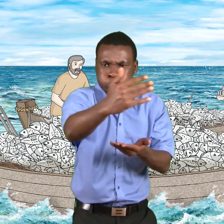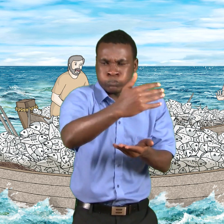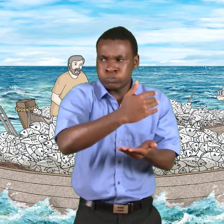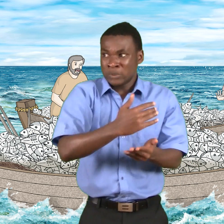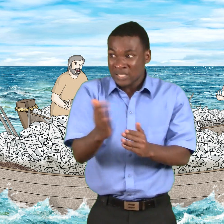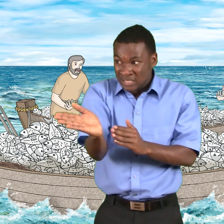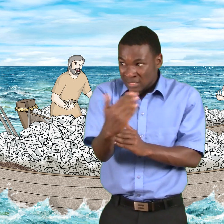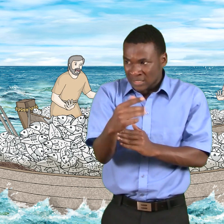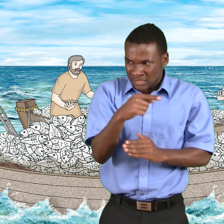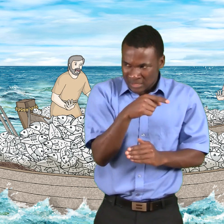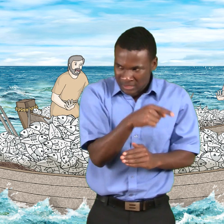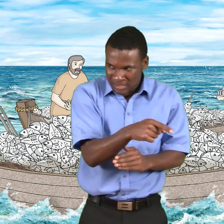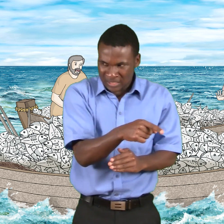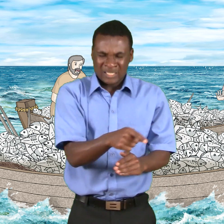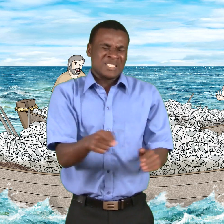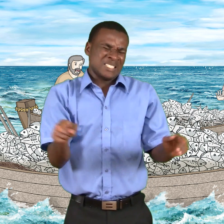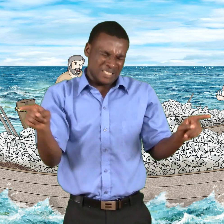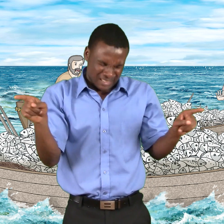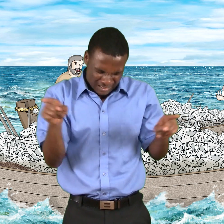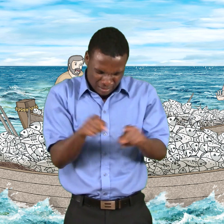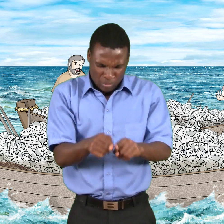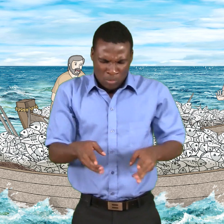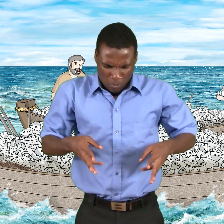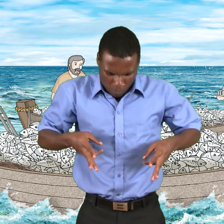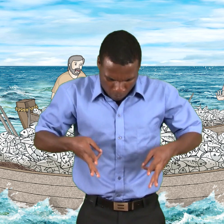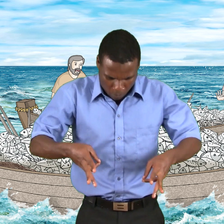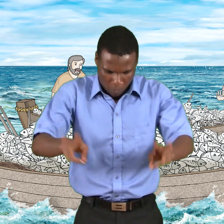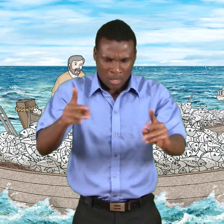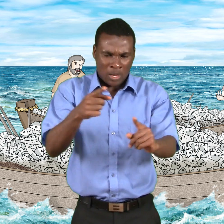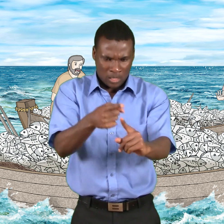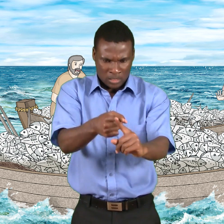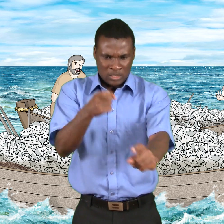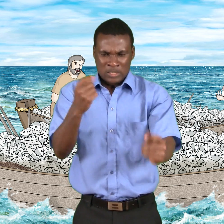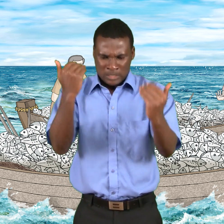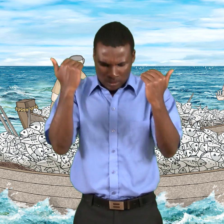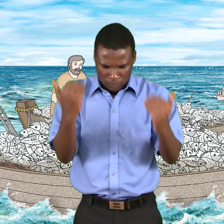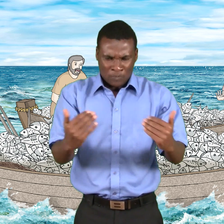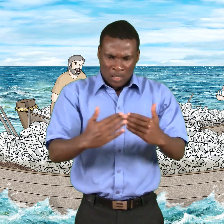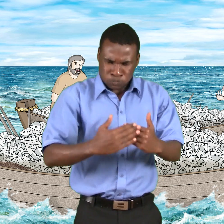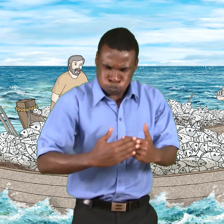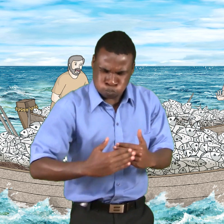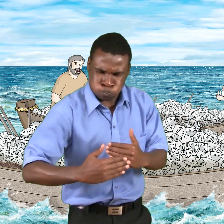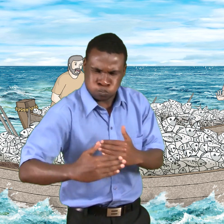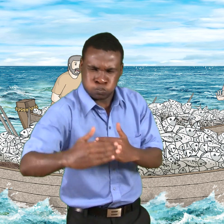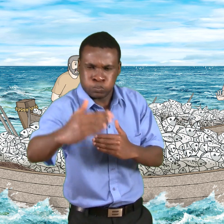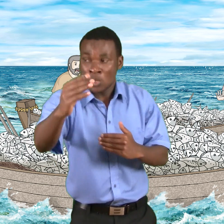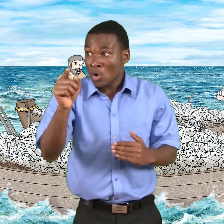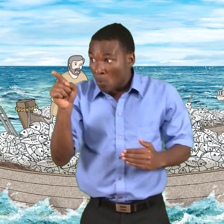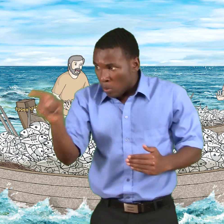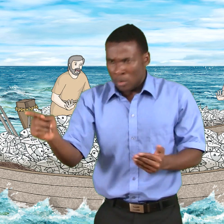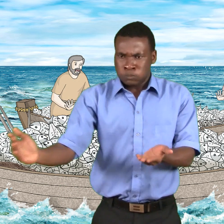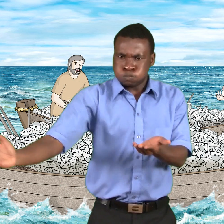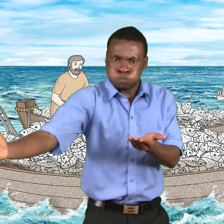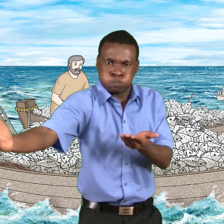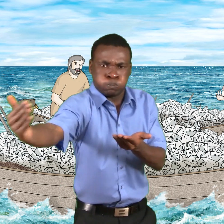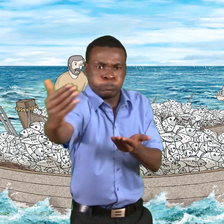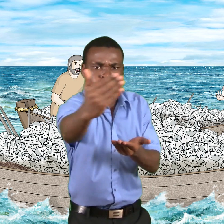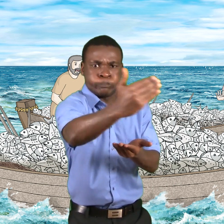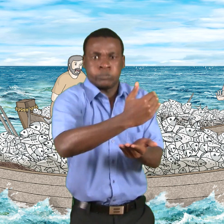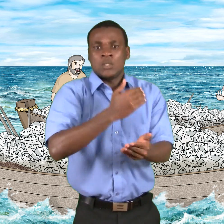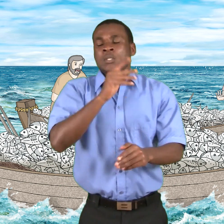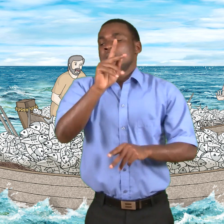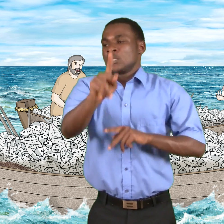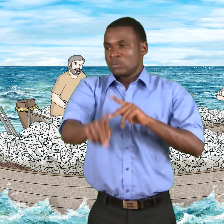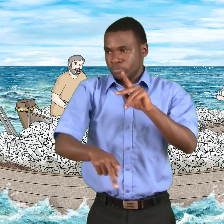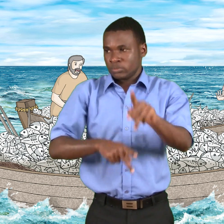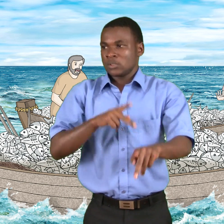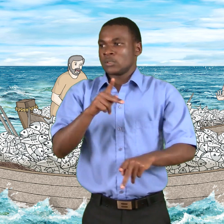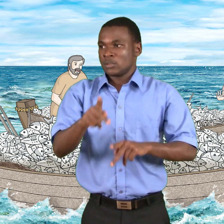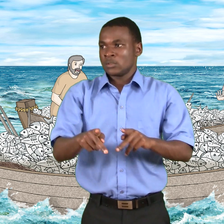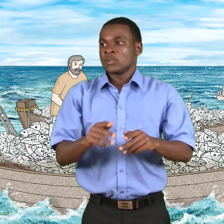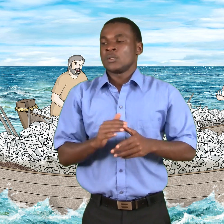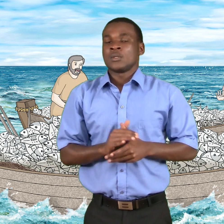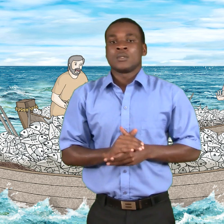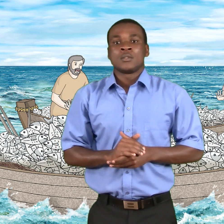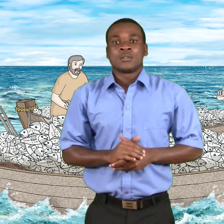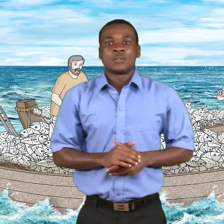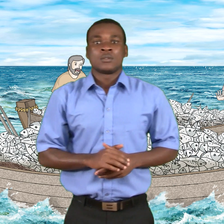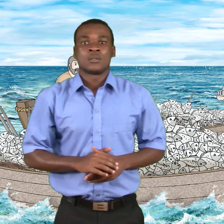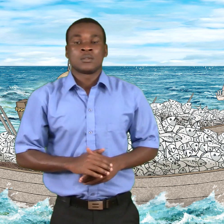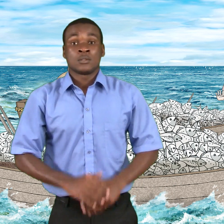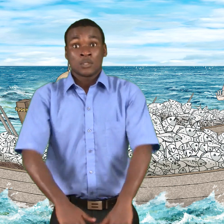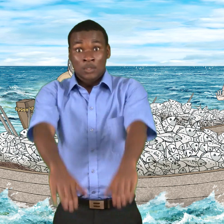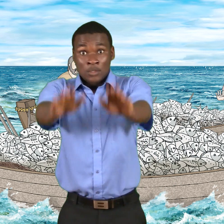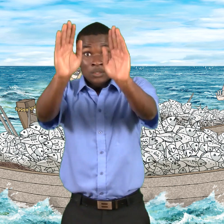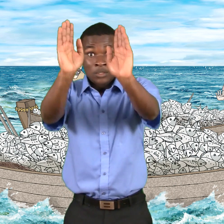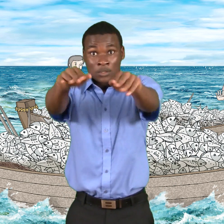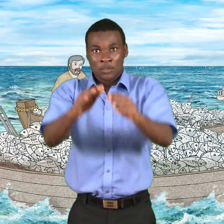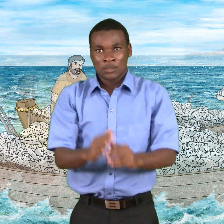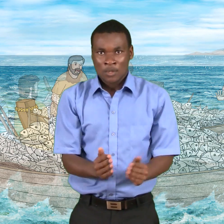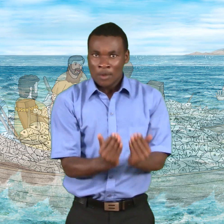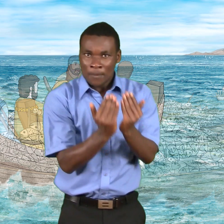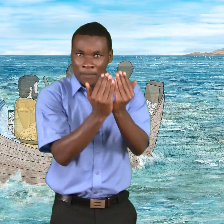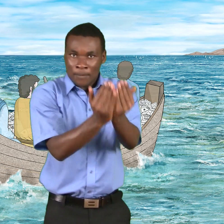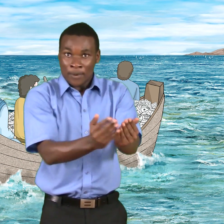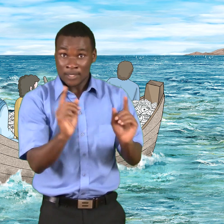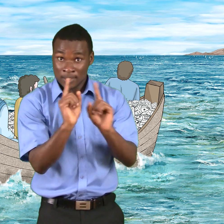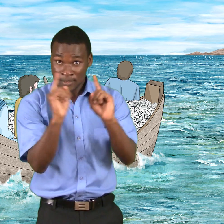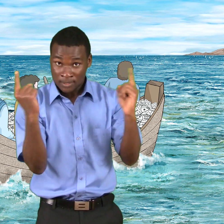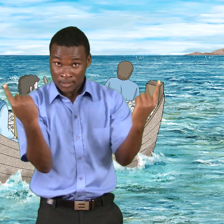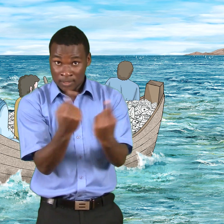“Do not be afraid,” Jesus said to Simon. “From now on you will catch men.”